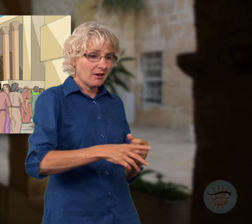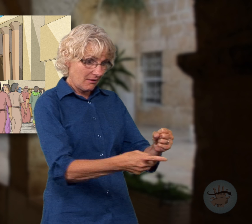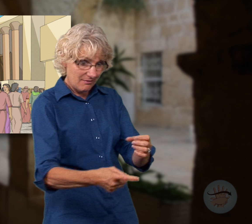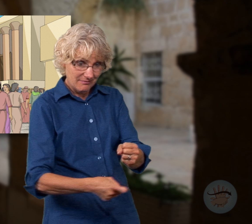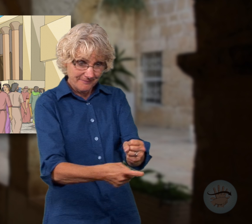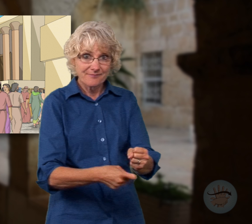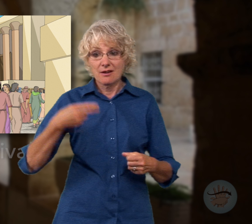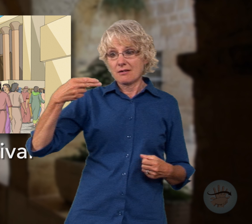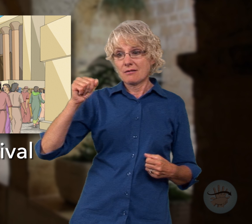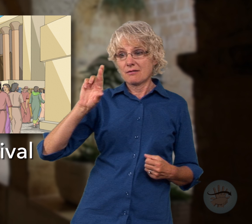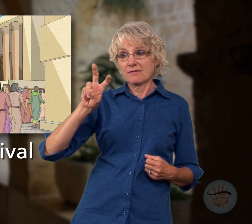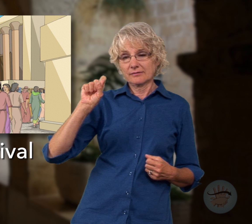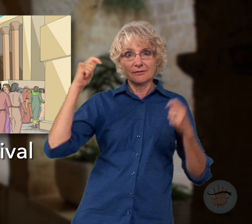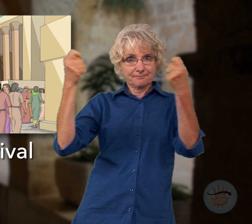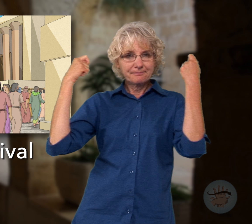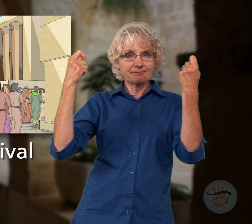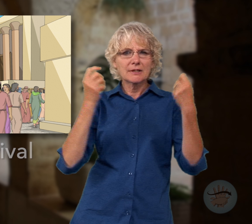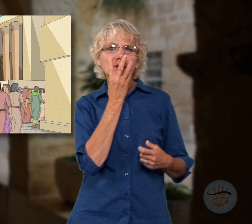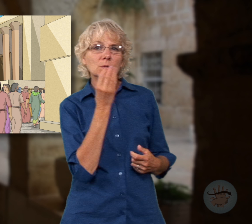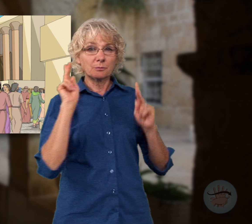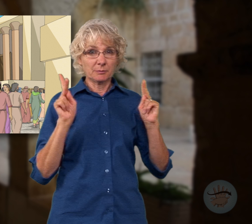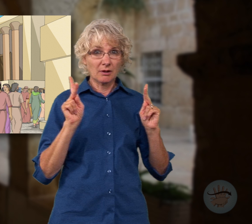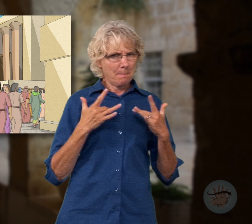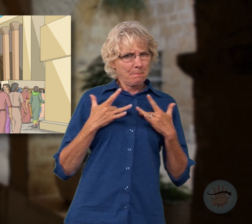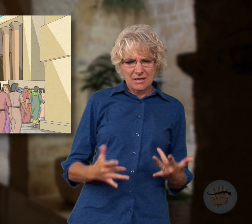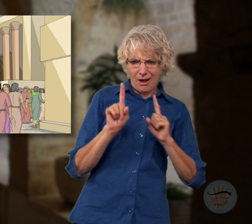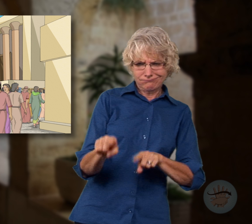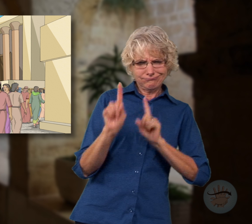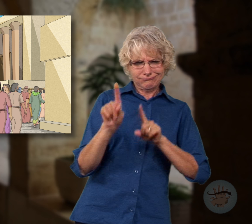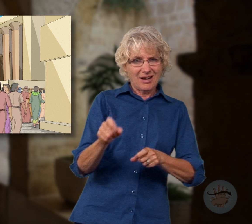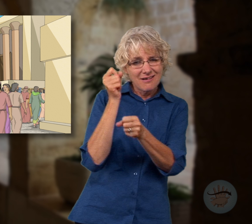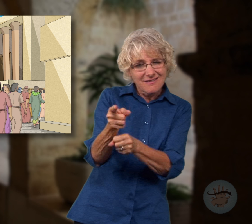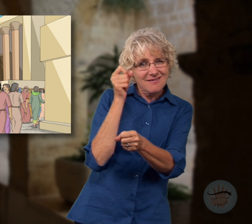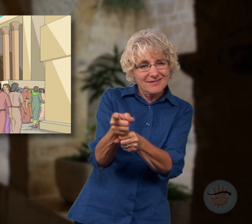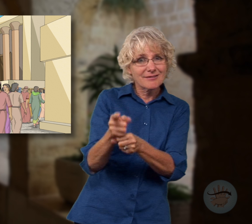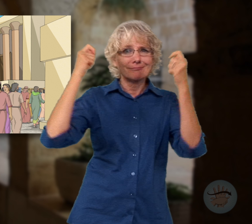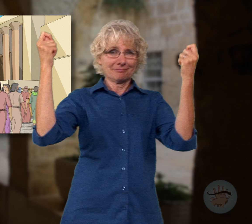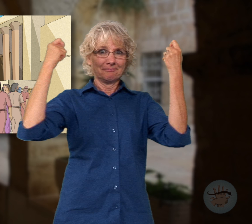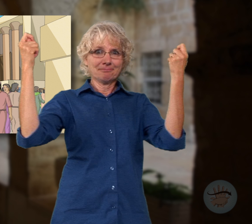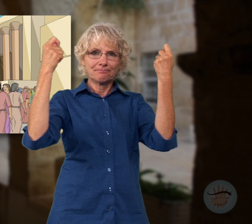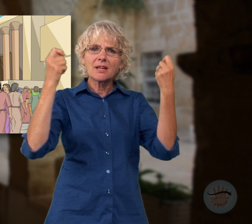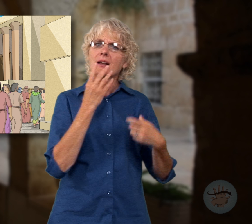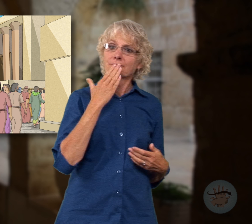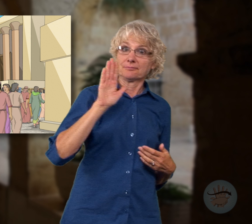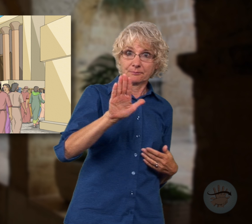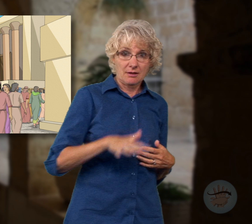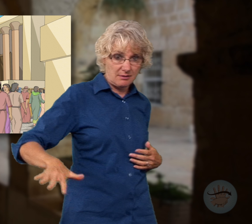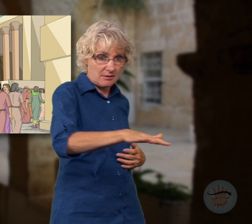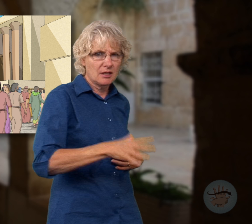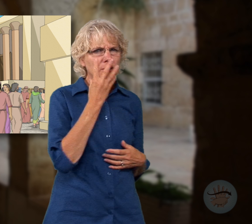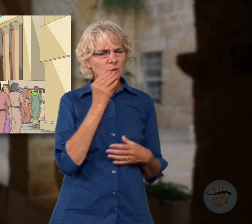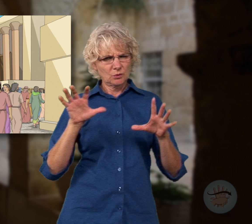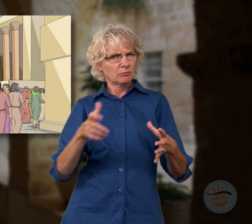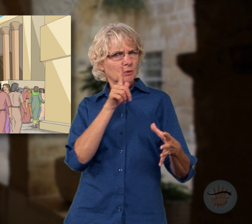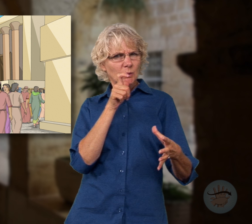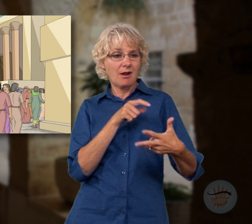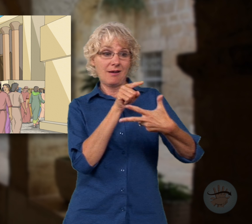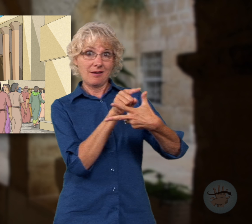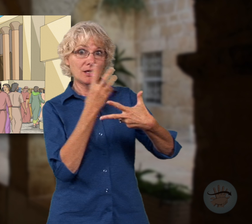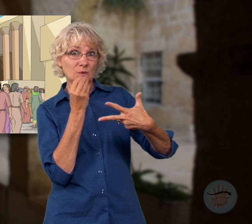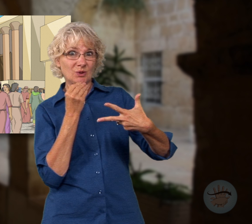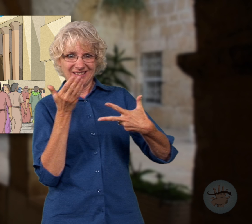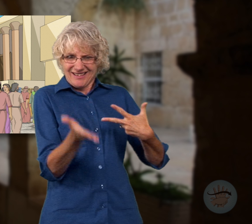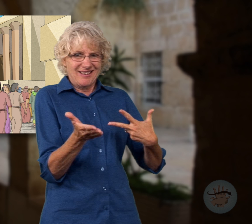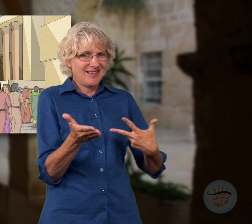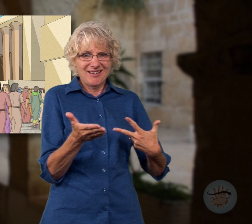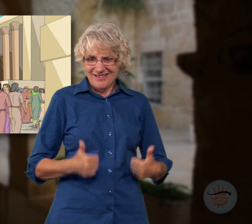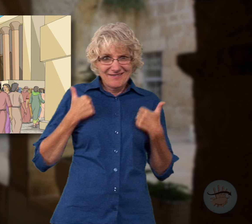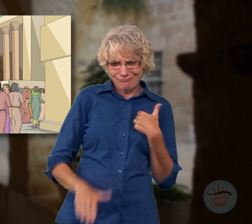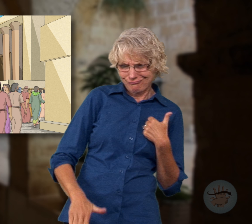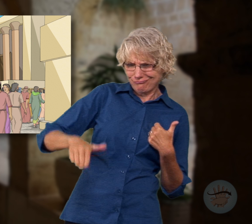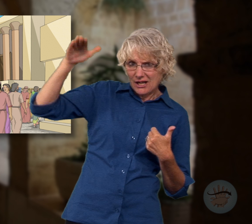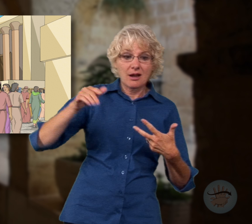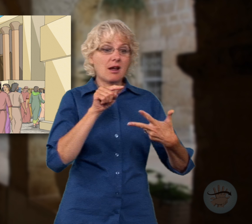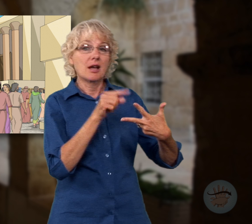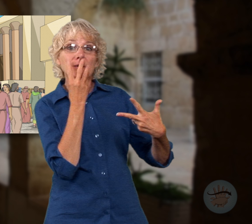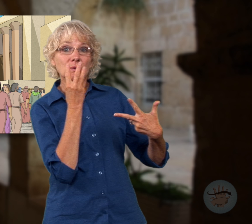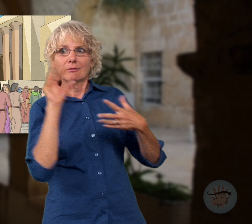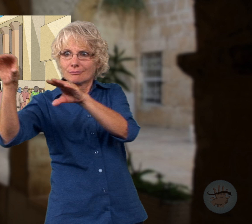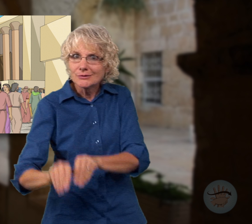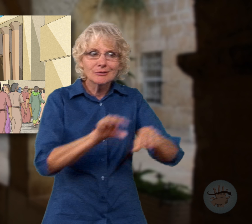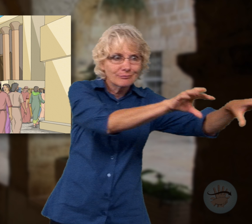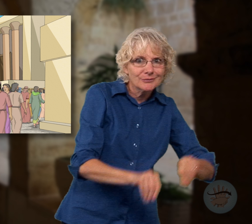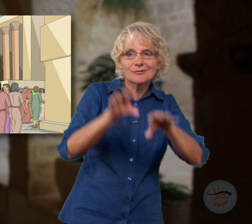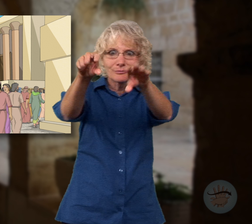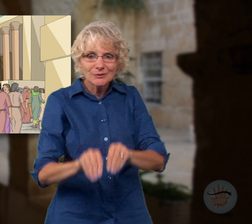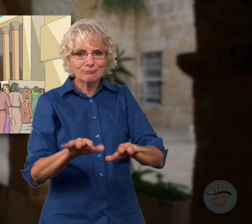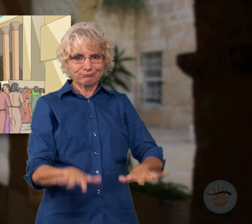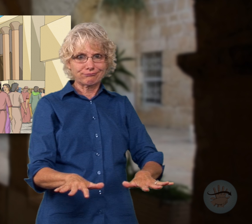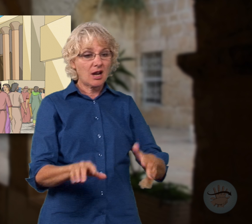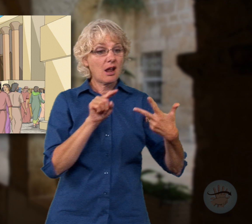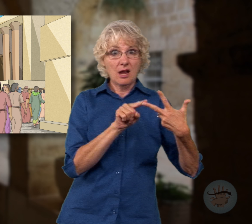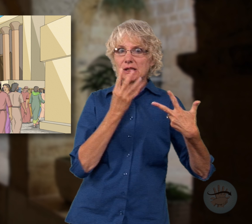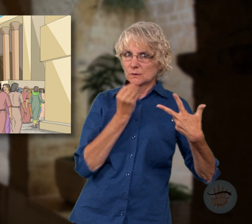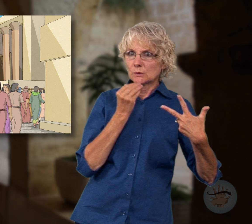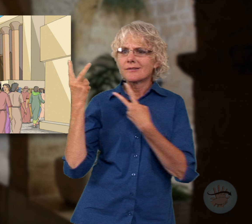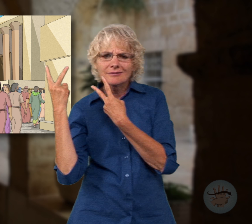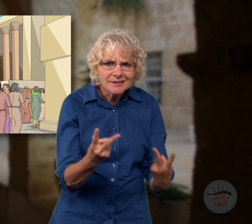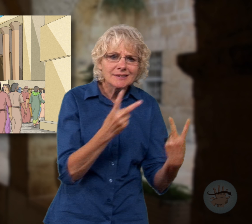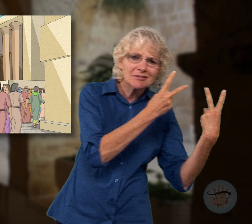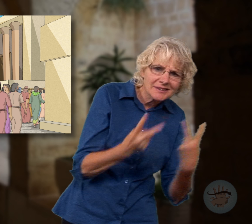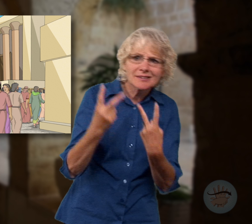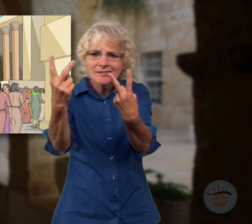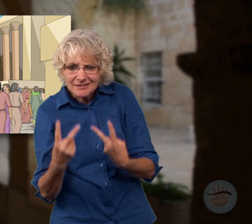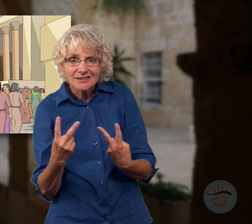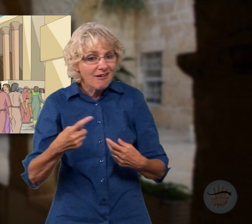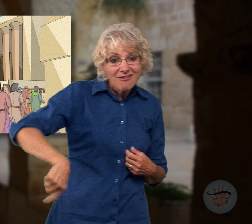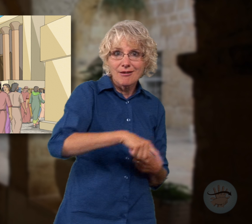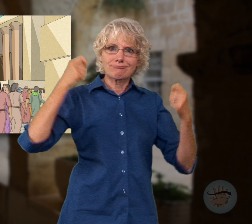residents of Mesopotamia, Judea and Cappadocia, Pontus and Asia, Phrygia and Pamphylia, Egypt and the parts of Libya near Cyrene; visitors from Rome, both Jews and converts to Judaism;